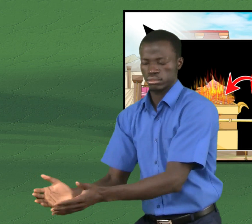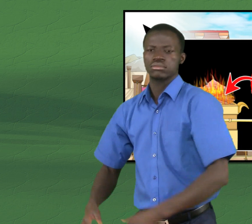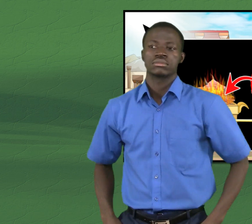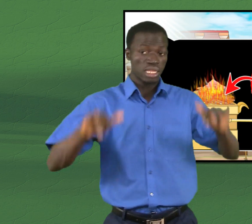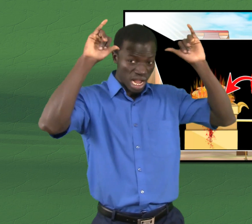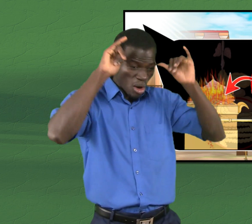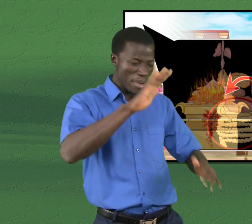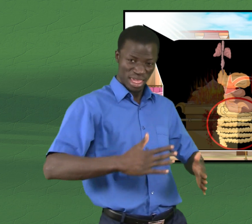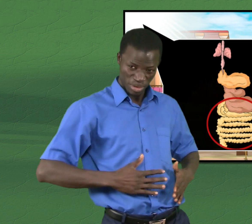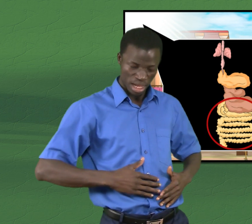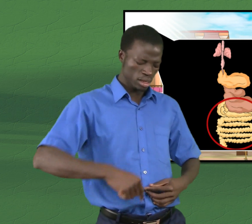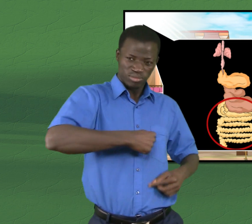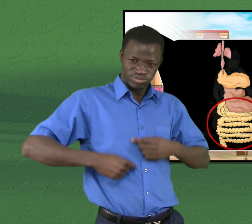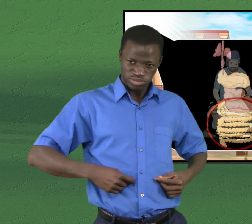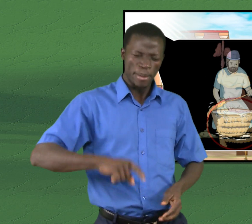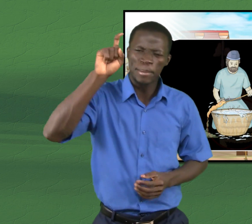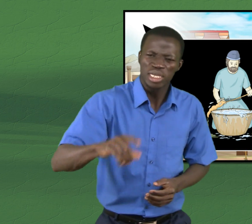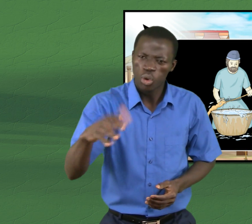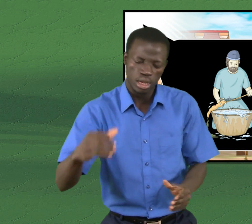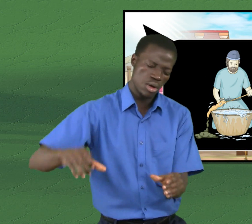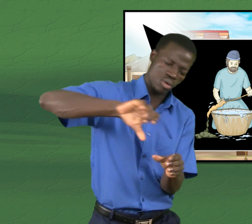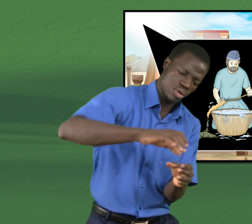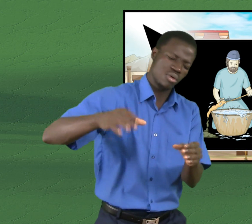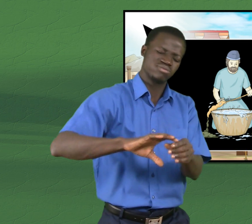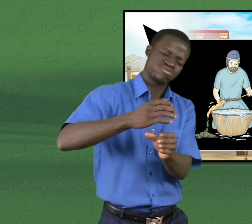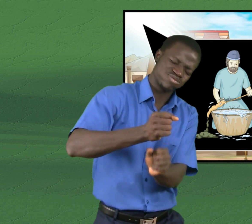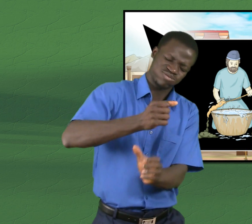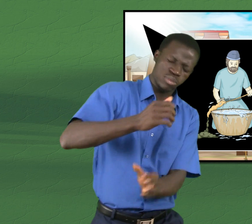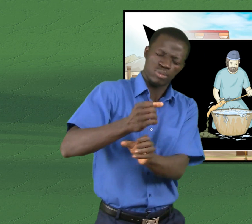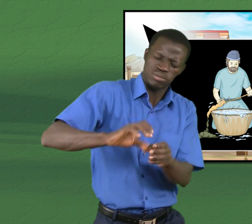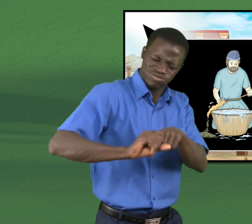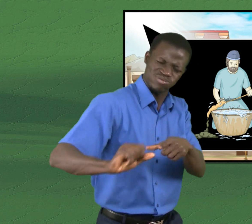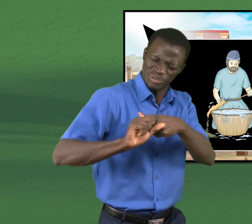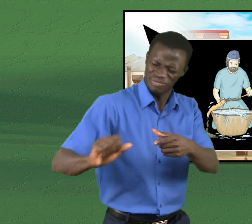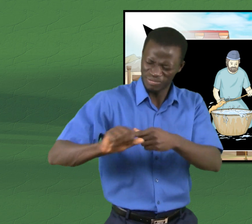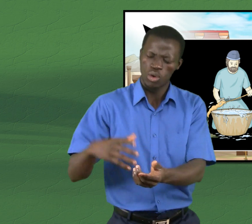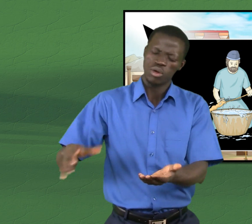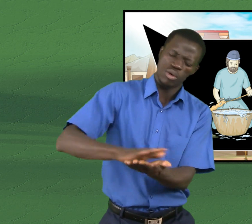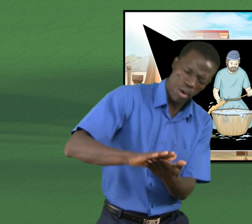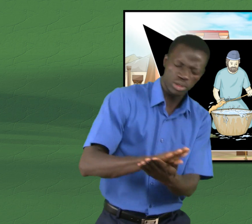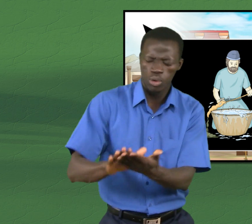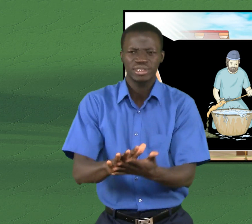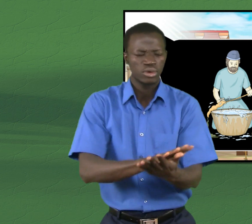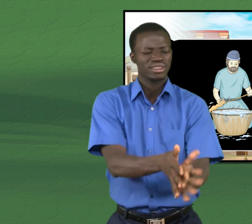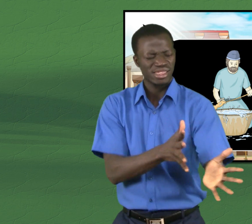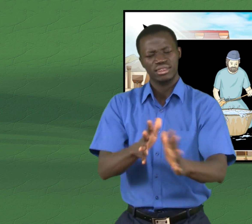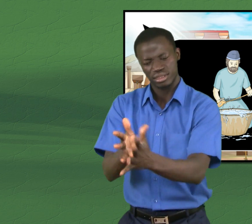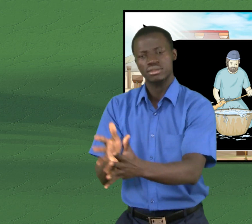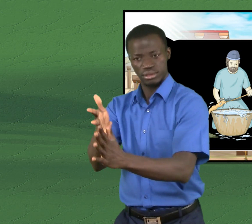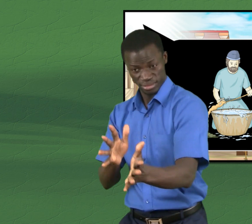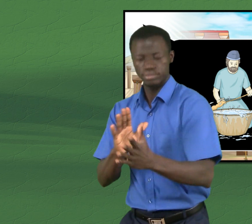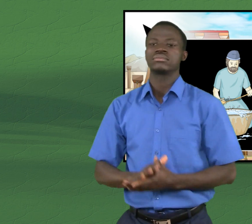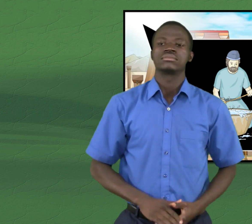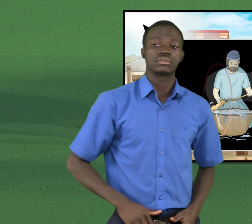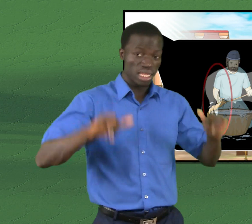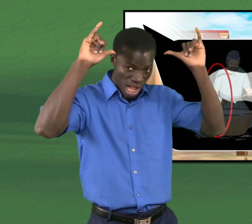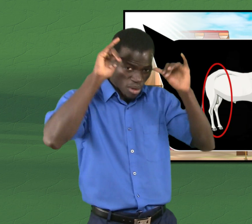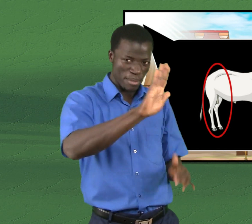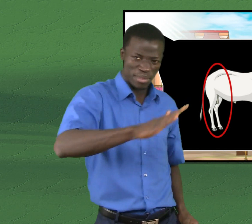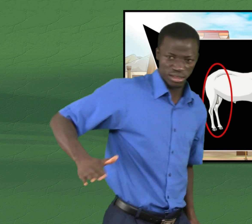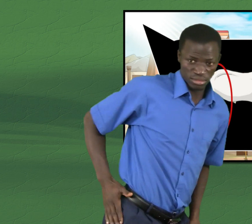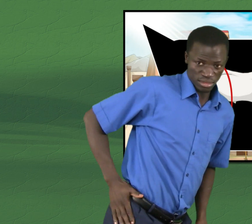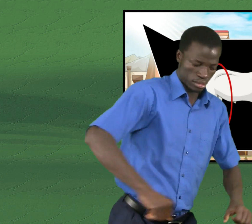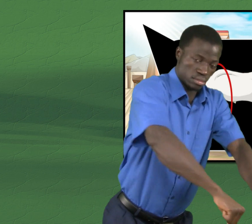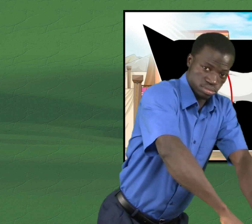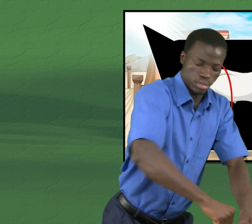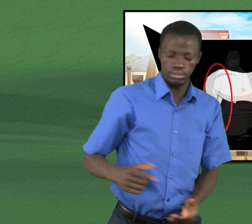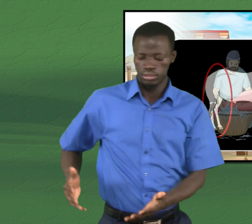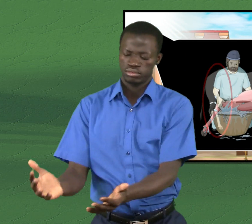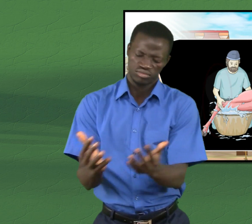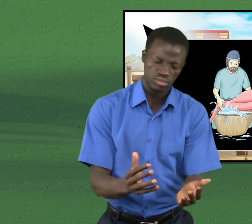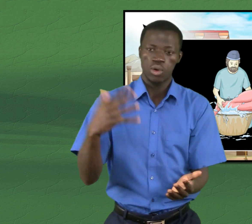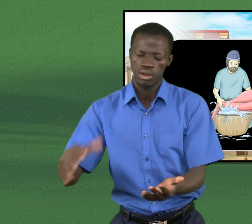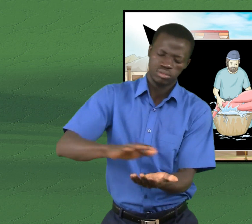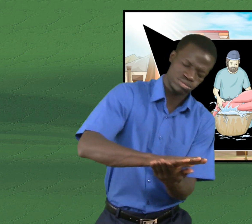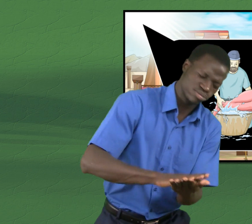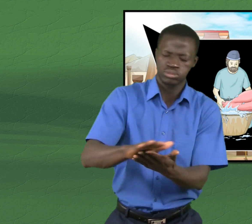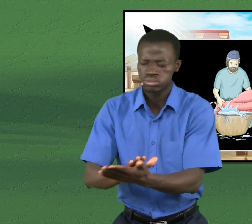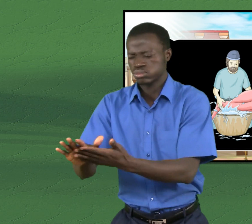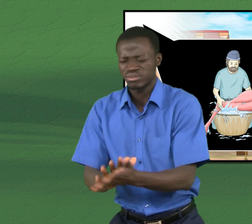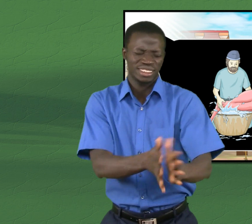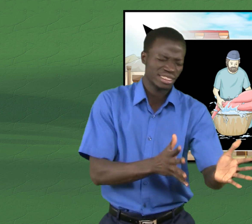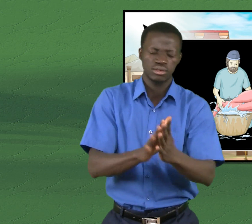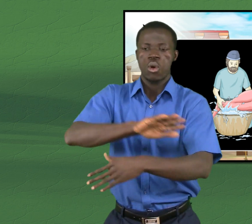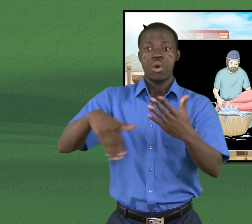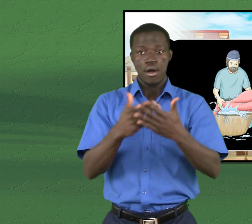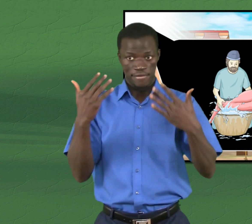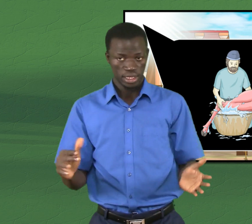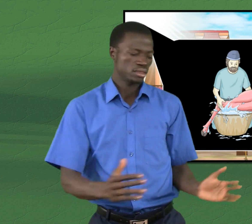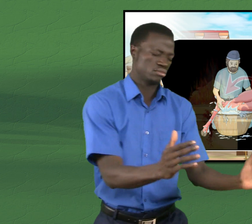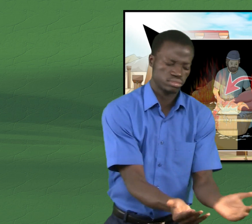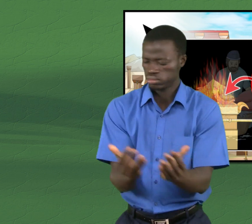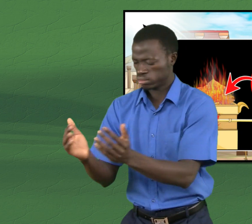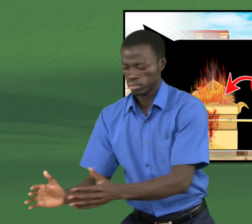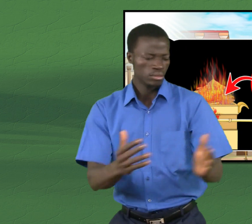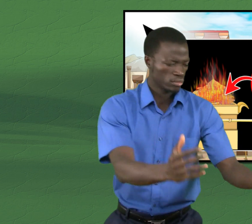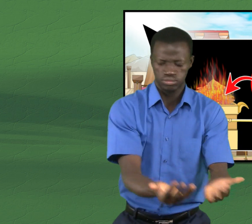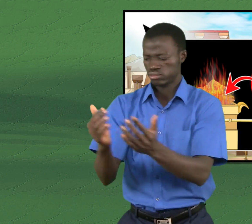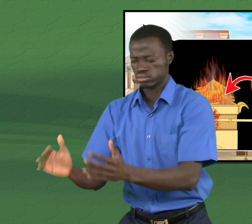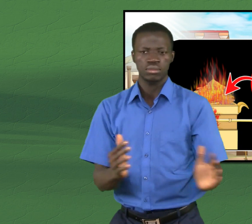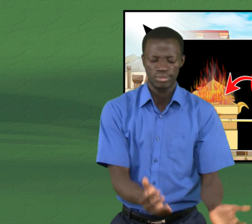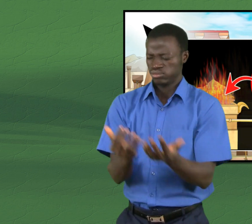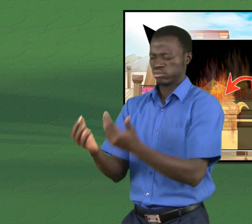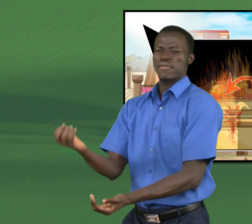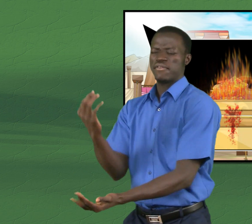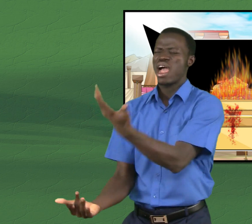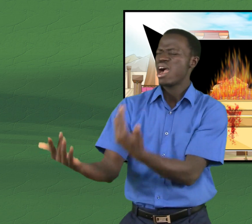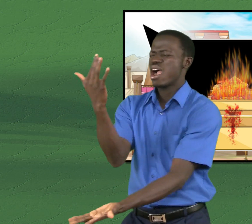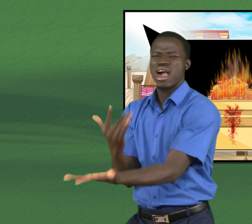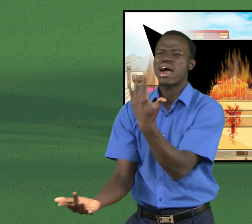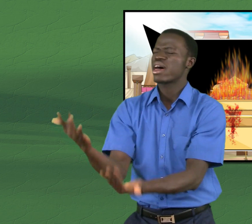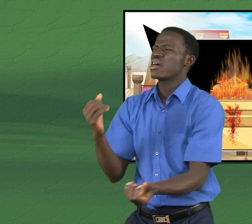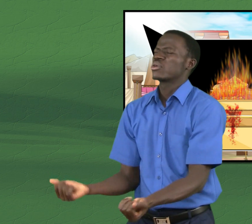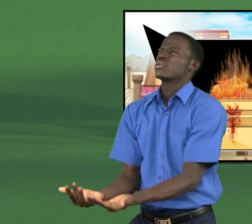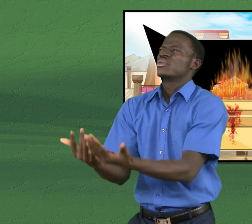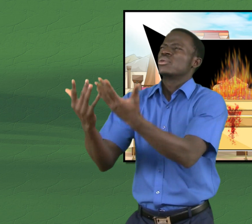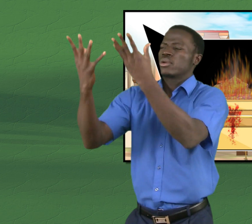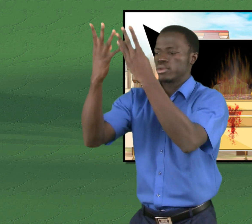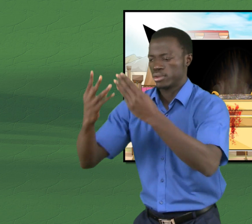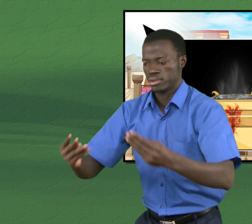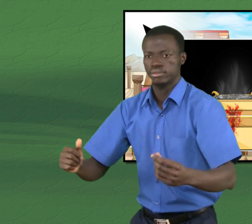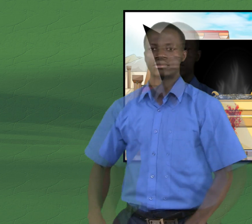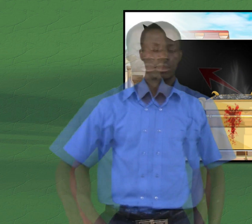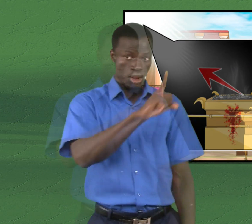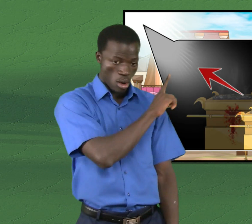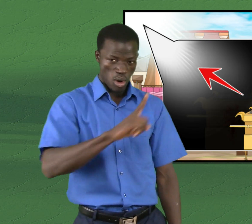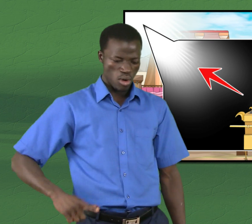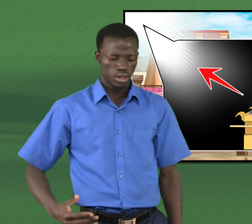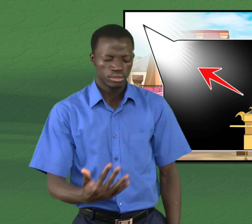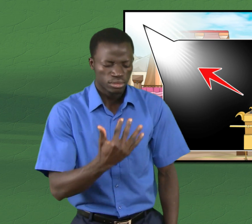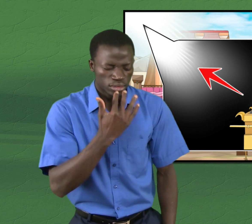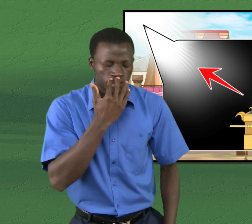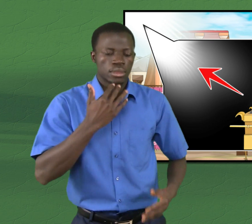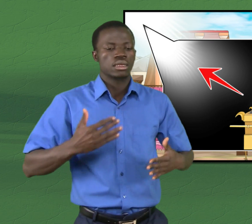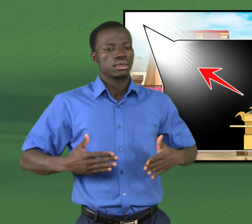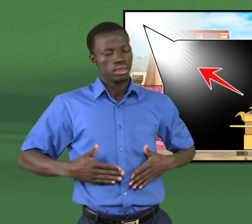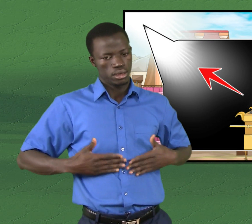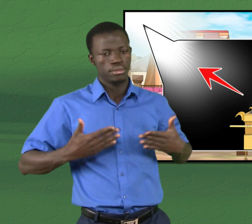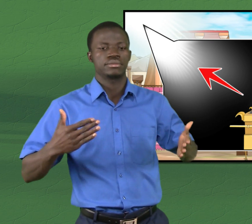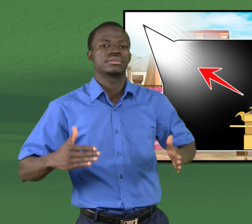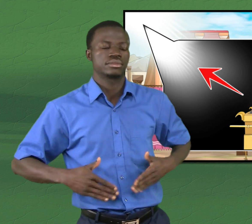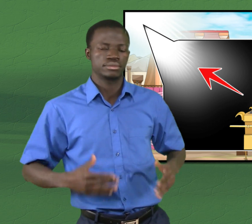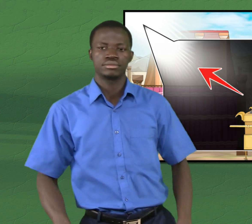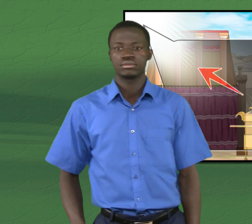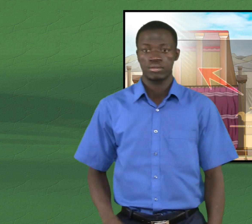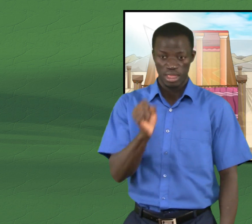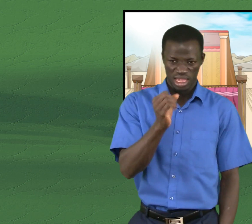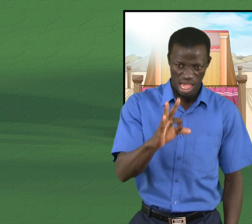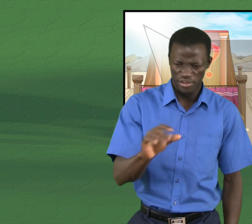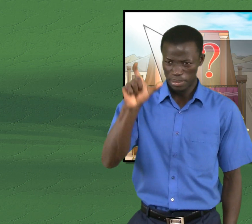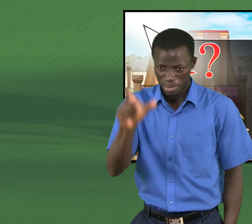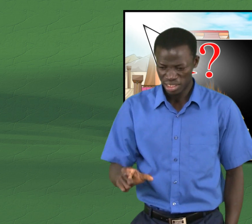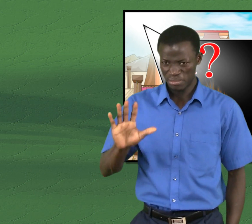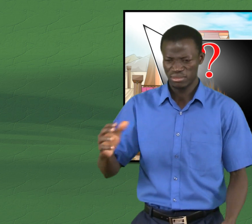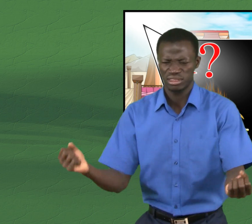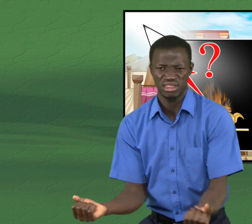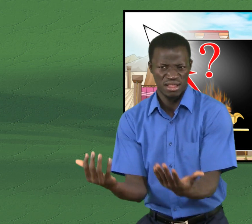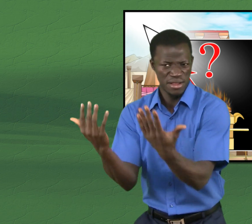The entrails and legs must be washed with water, and the priest shall burn all of it on the altar as a burnt offering, an offering made by fire, a pleasing aroma to the LORD.